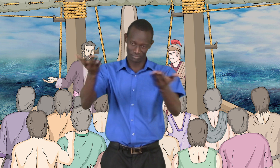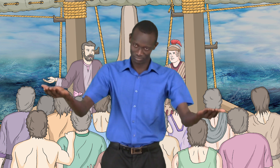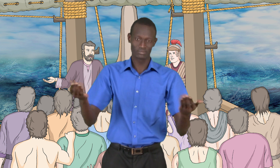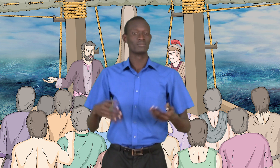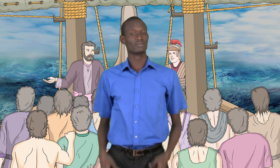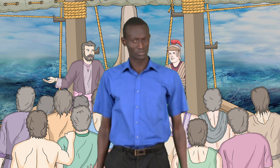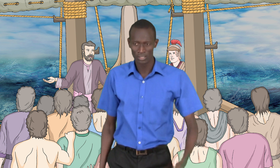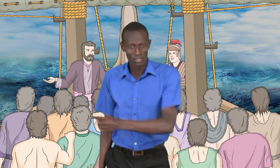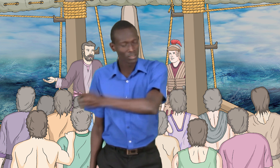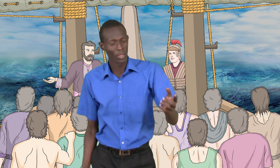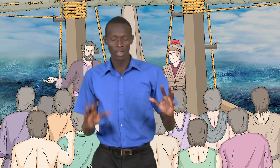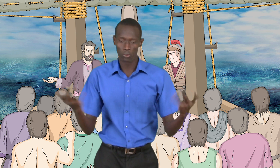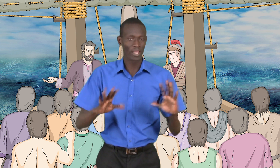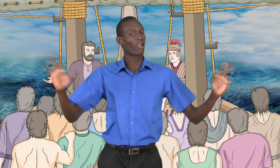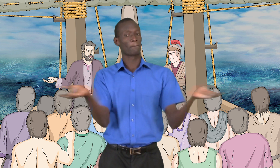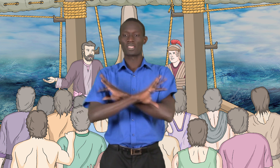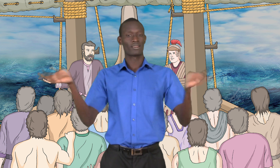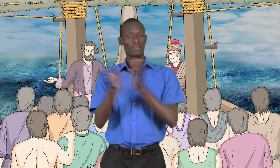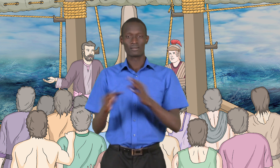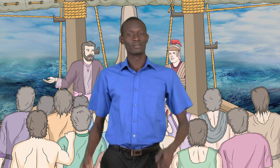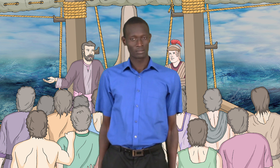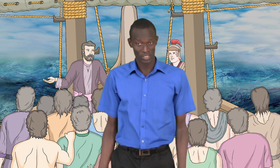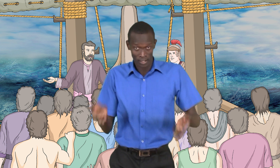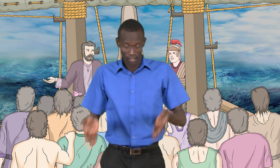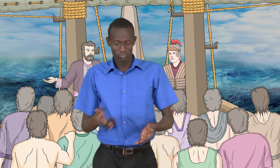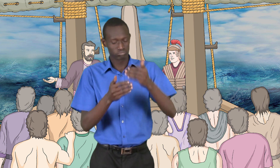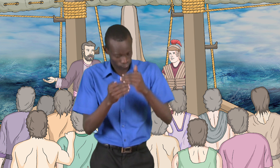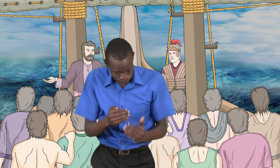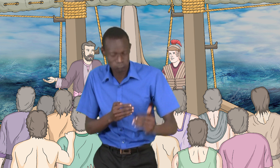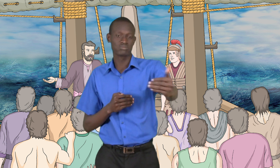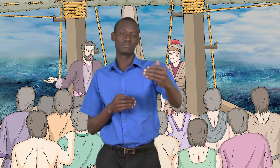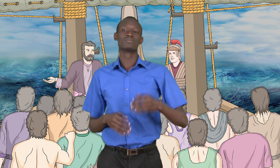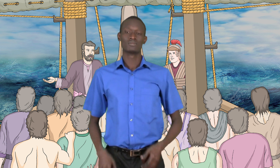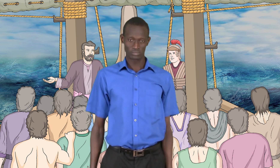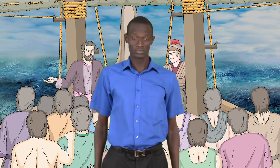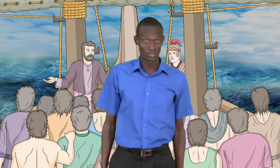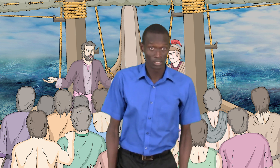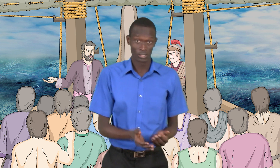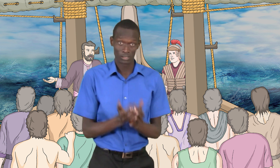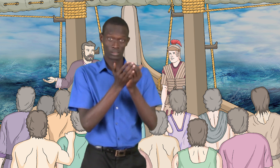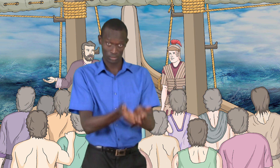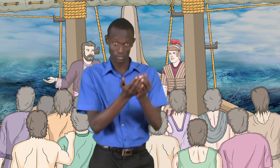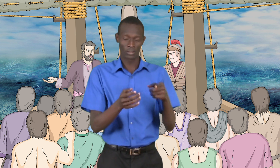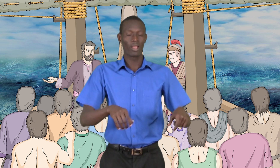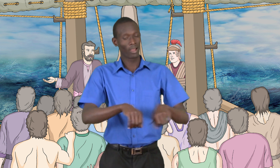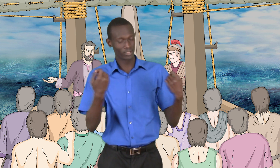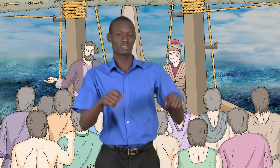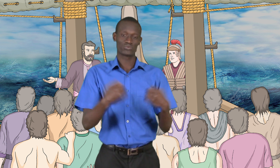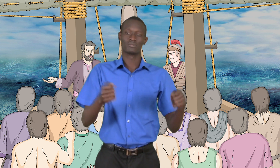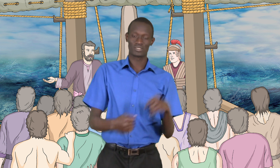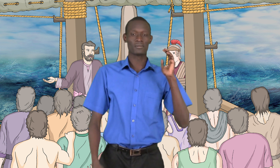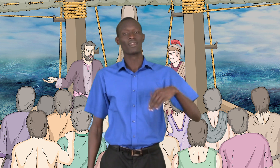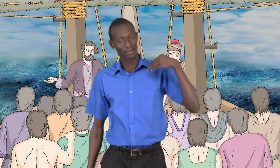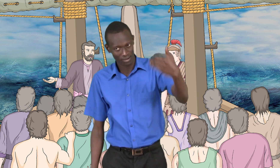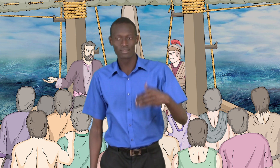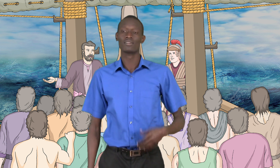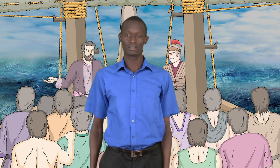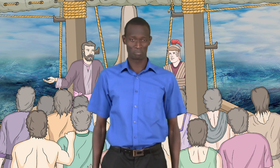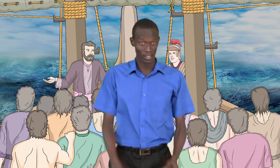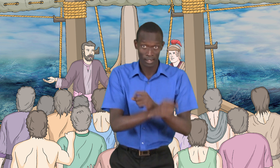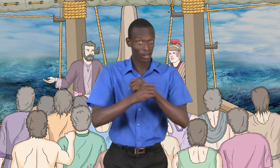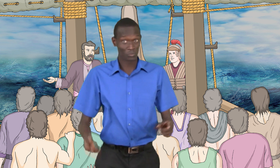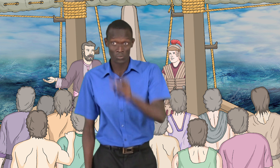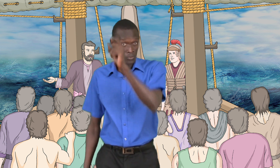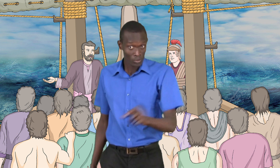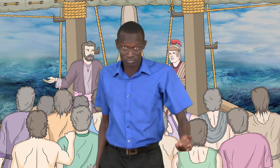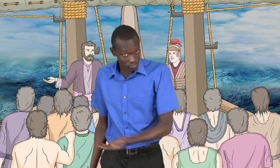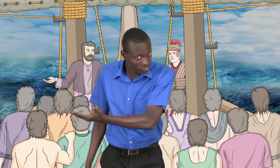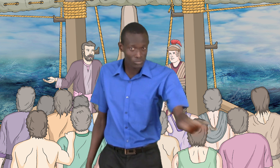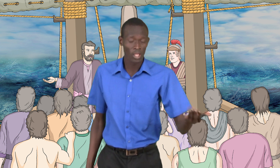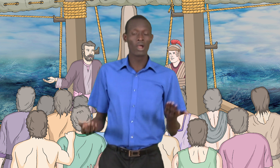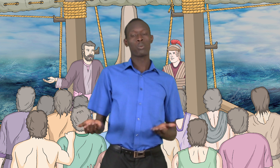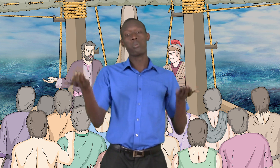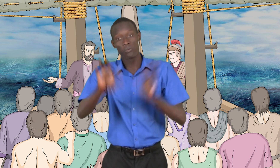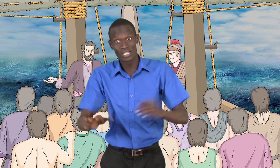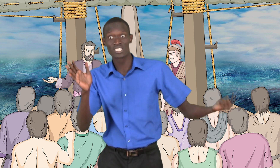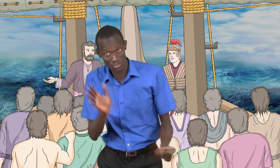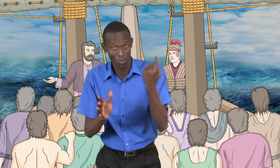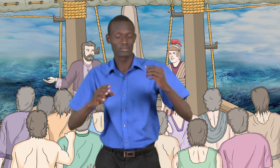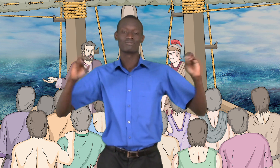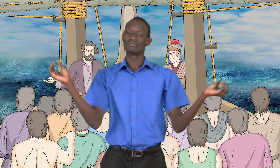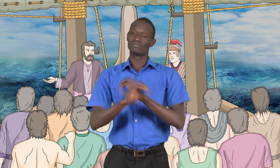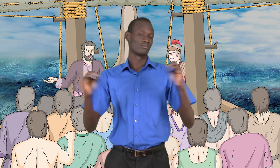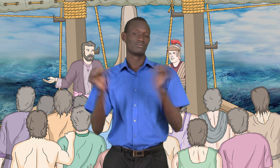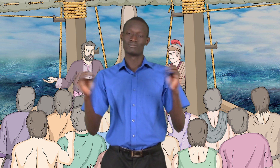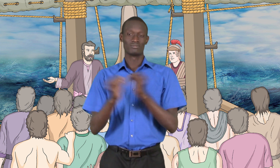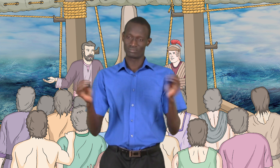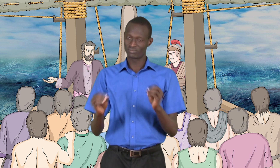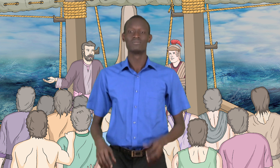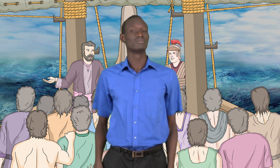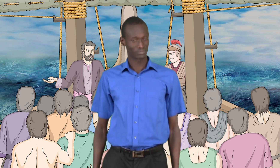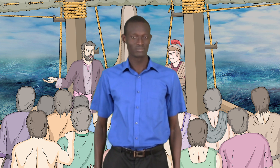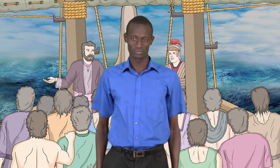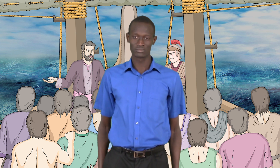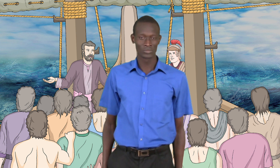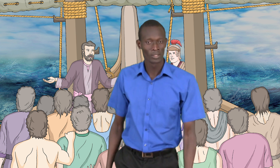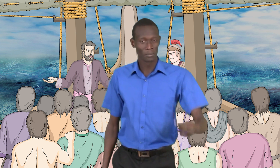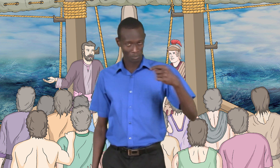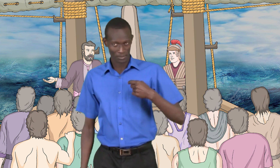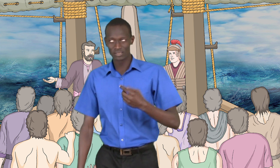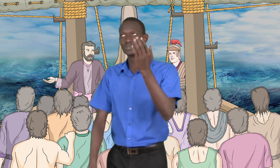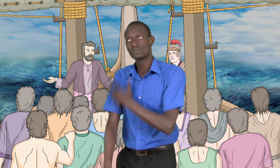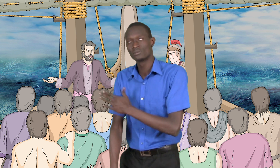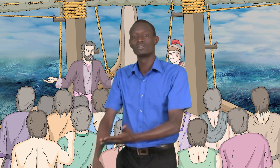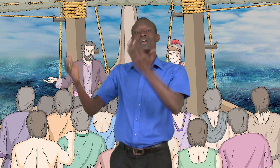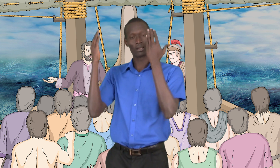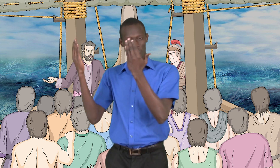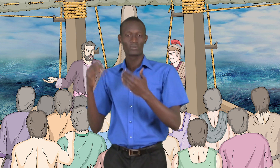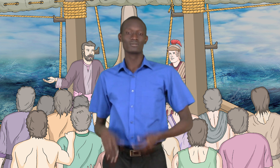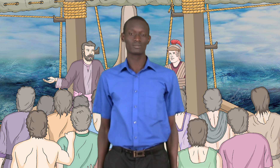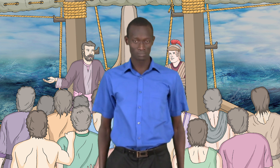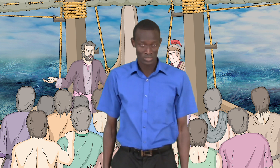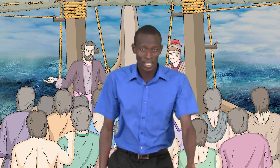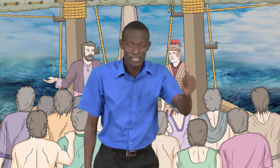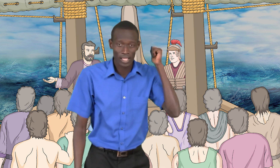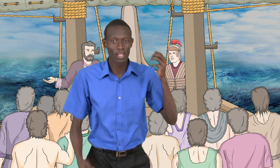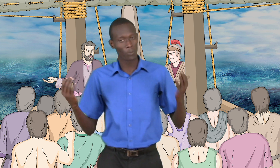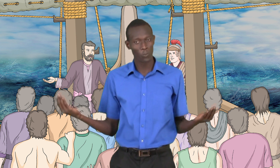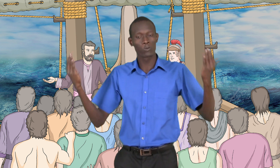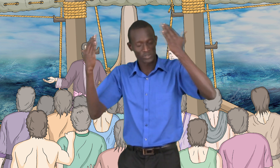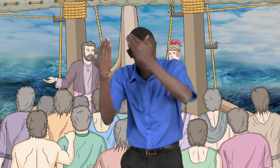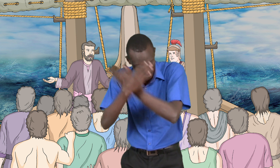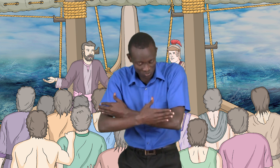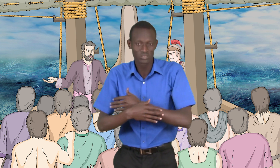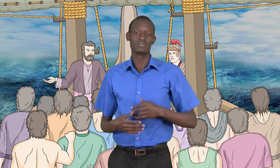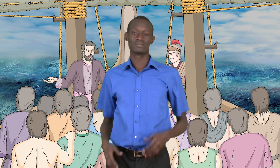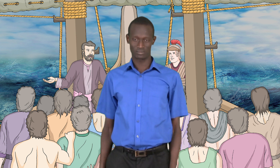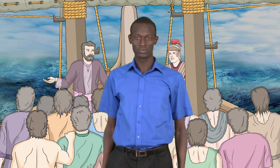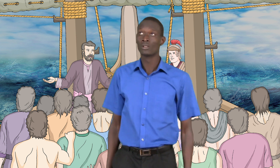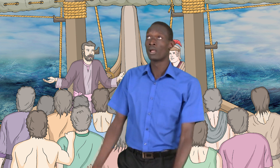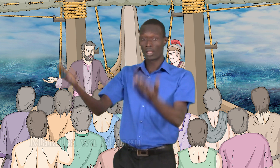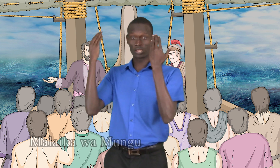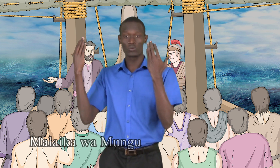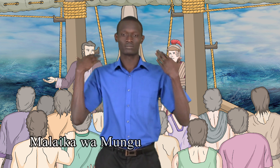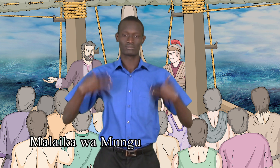But now I urge you to keep up your courage, because you will not experience any loss of life, but only of the ship.